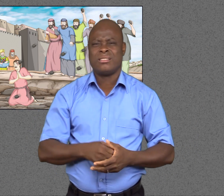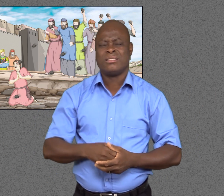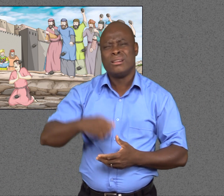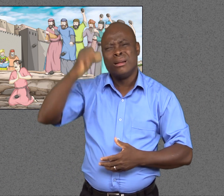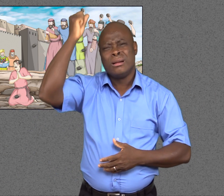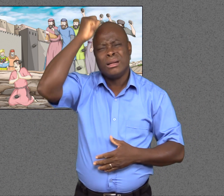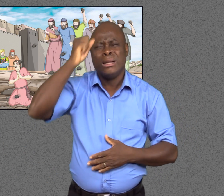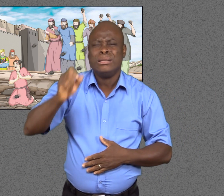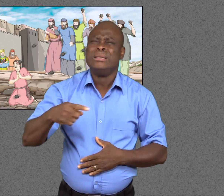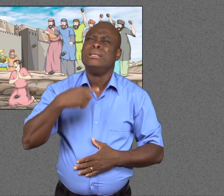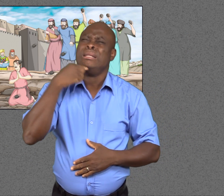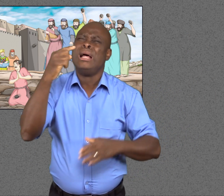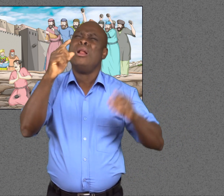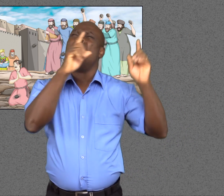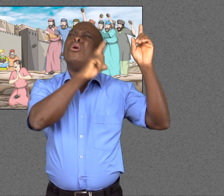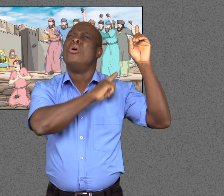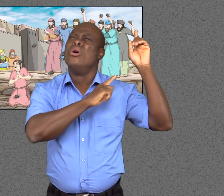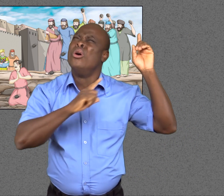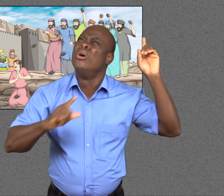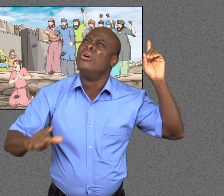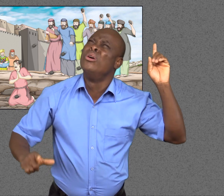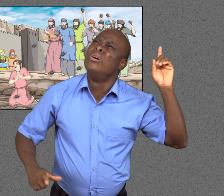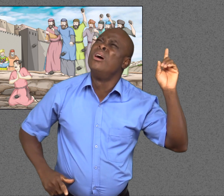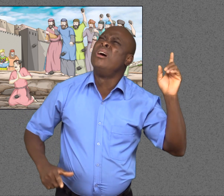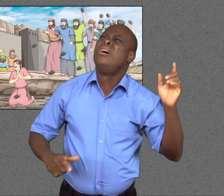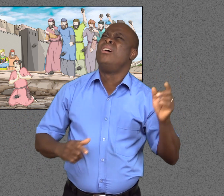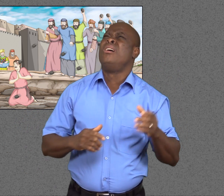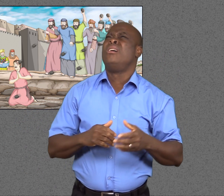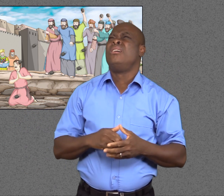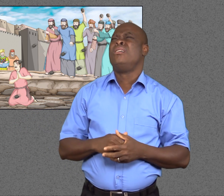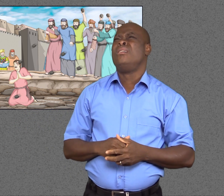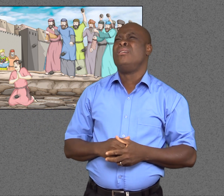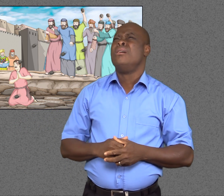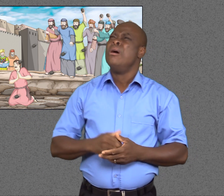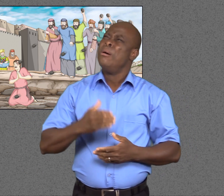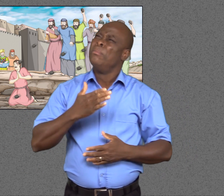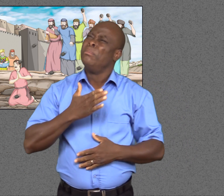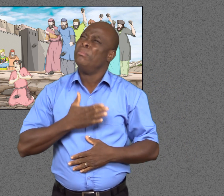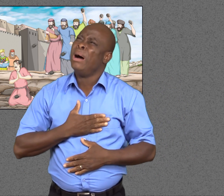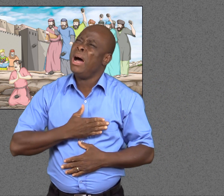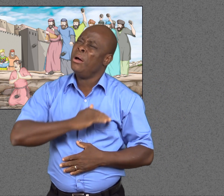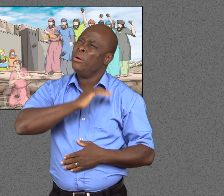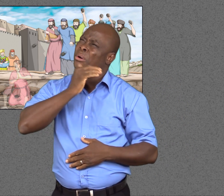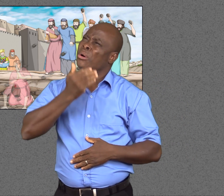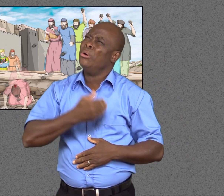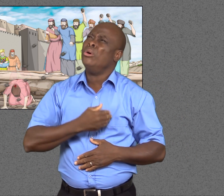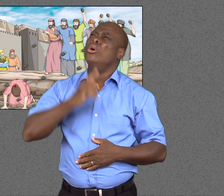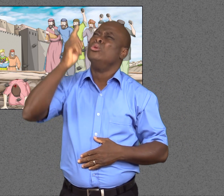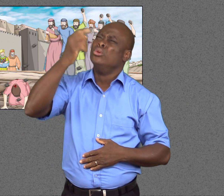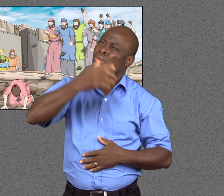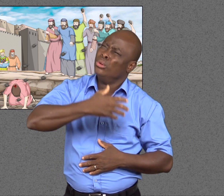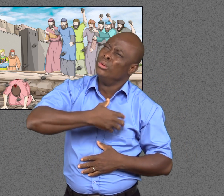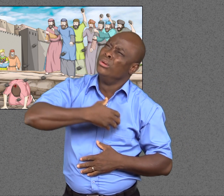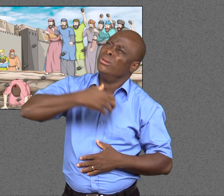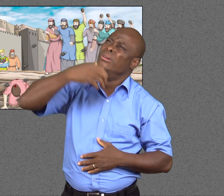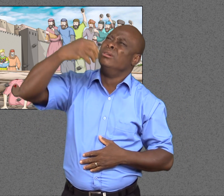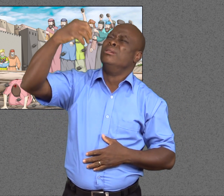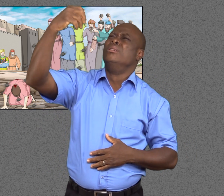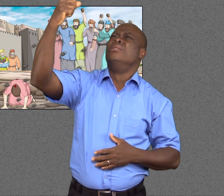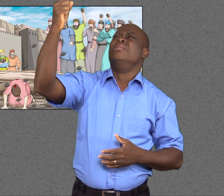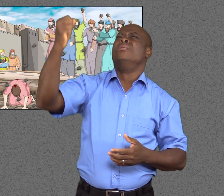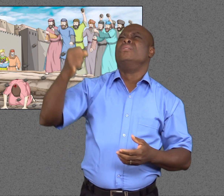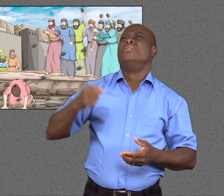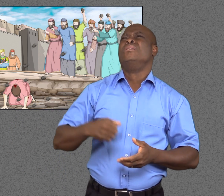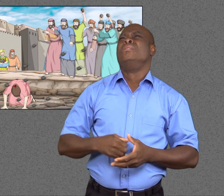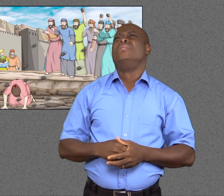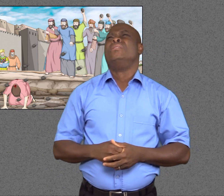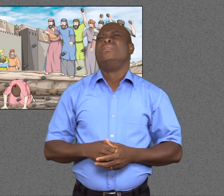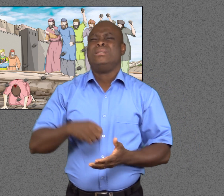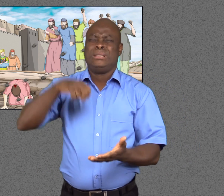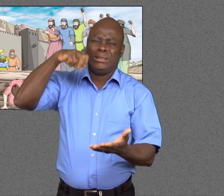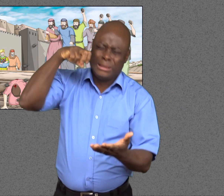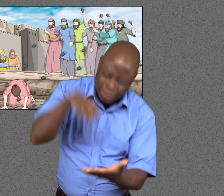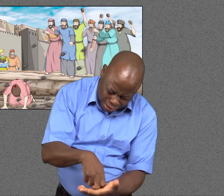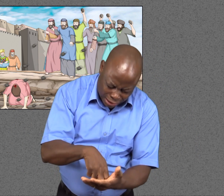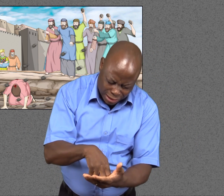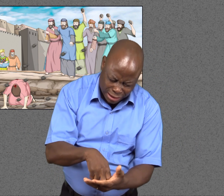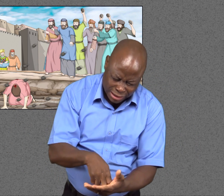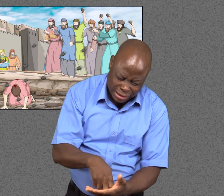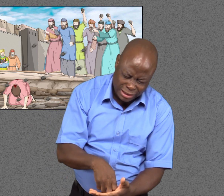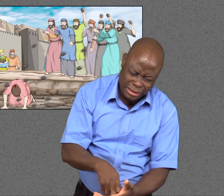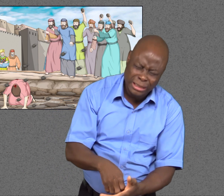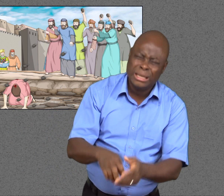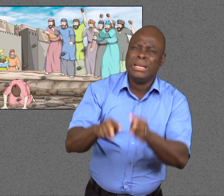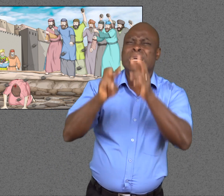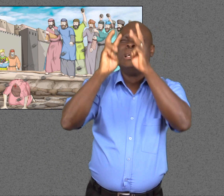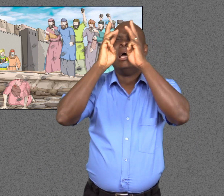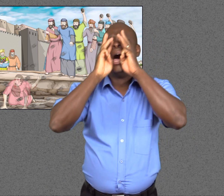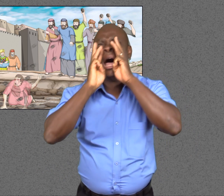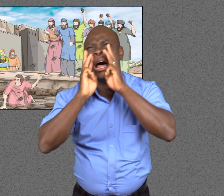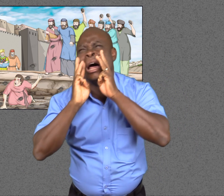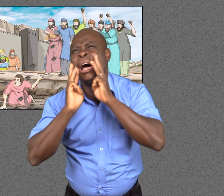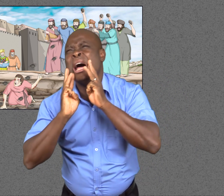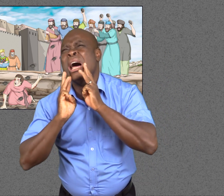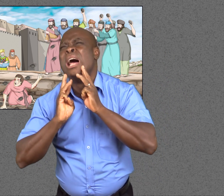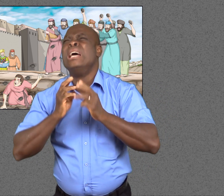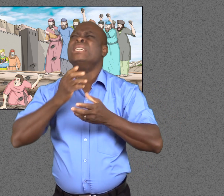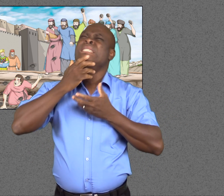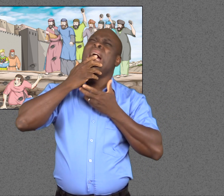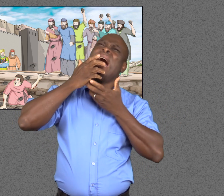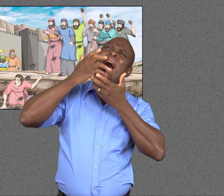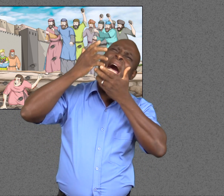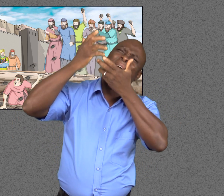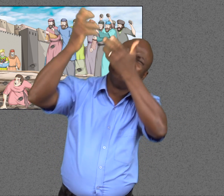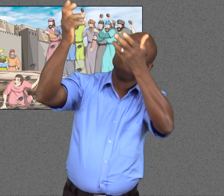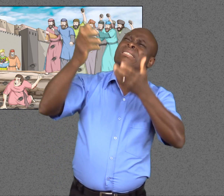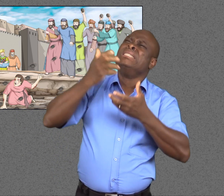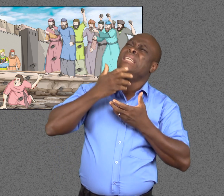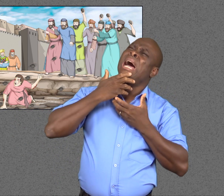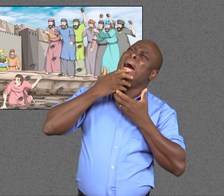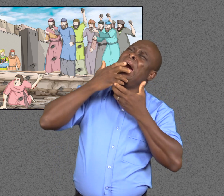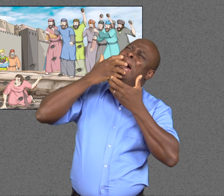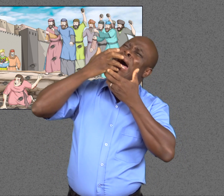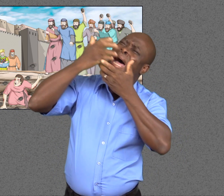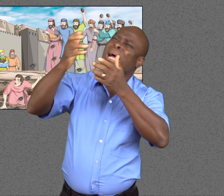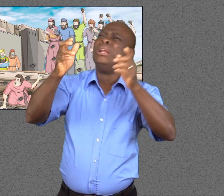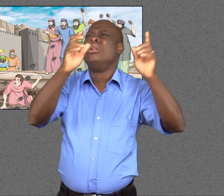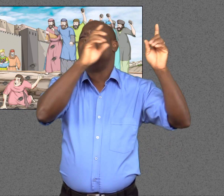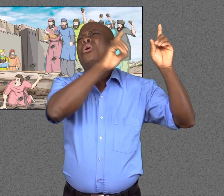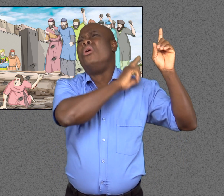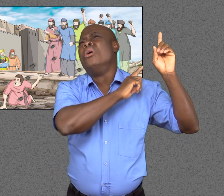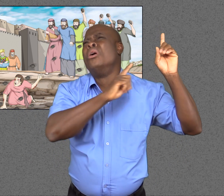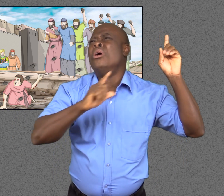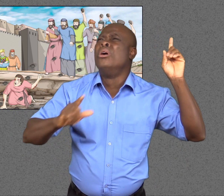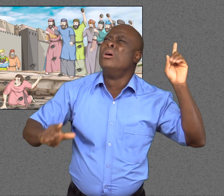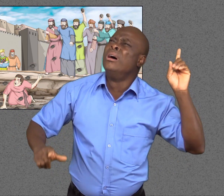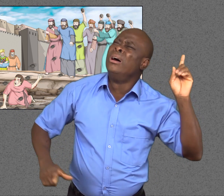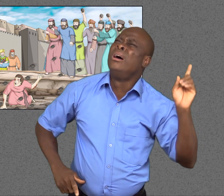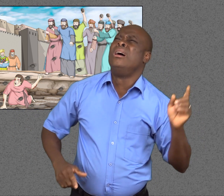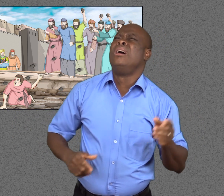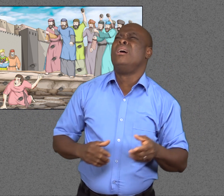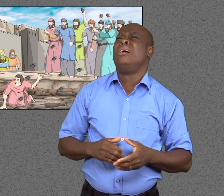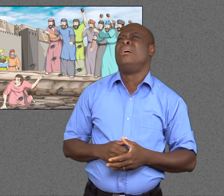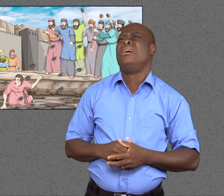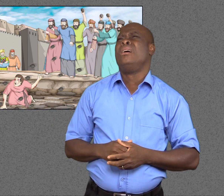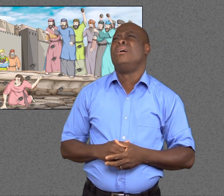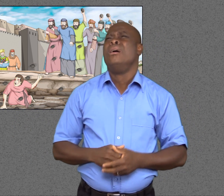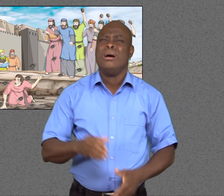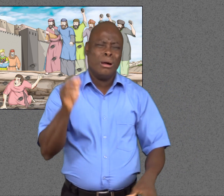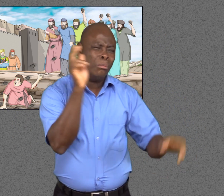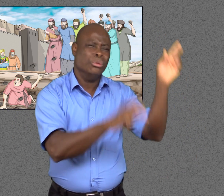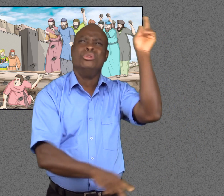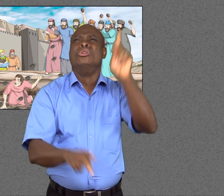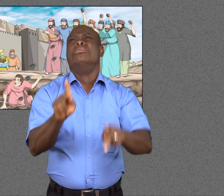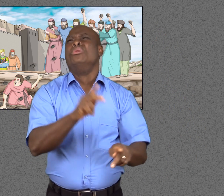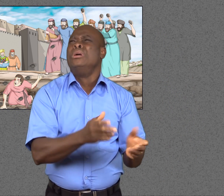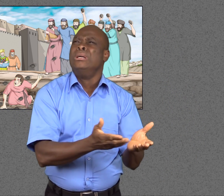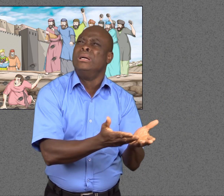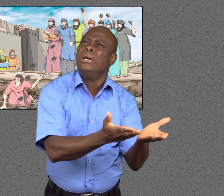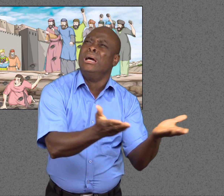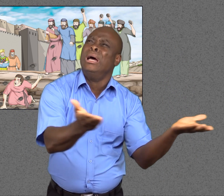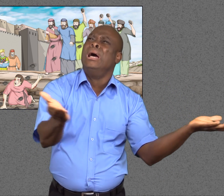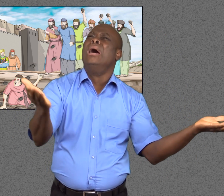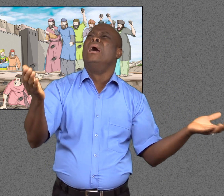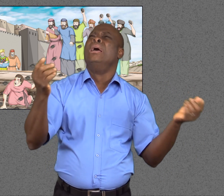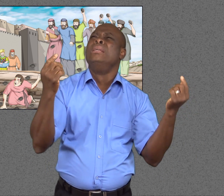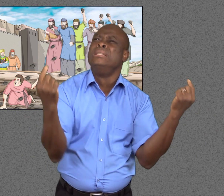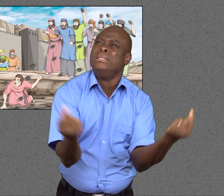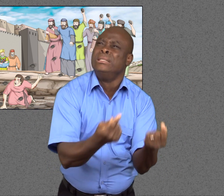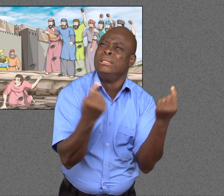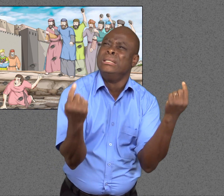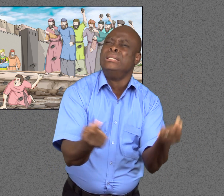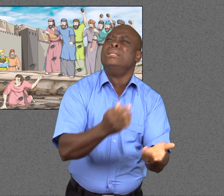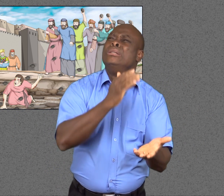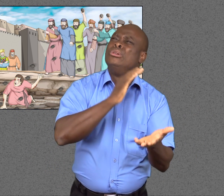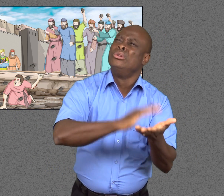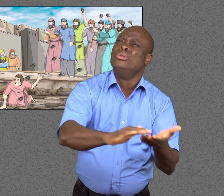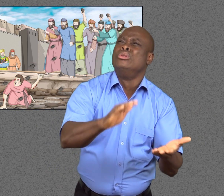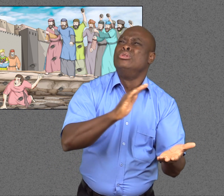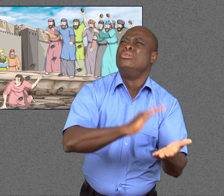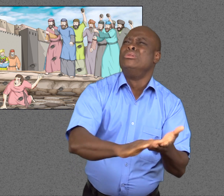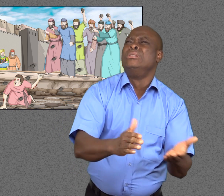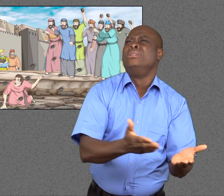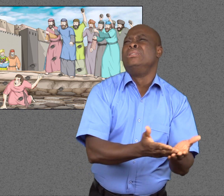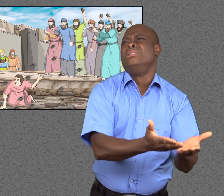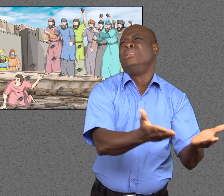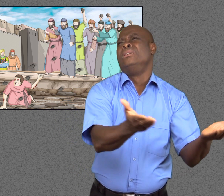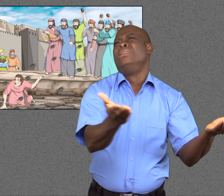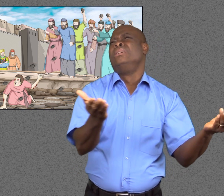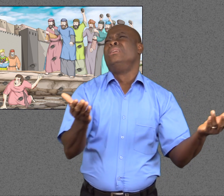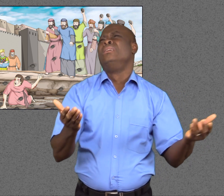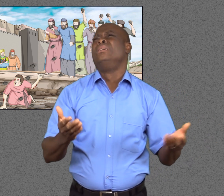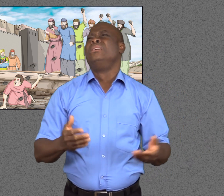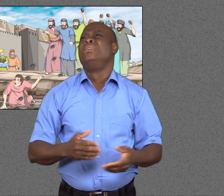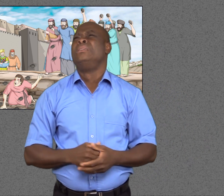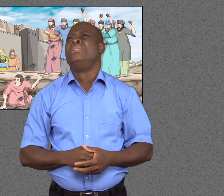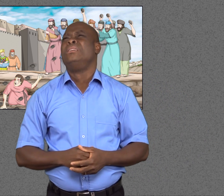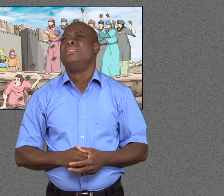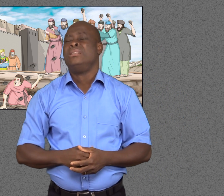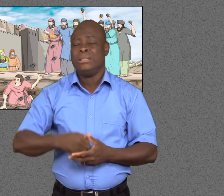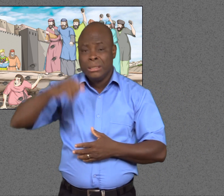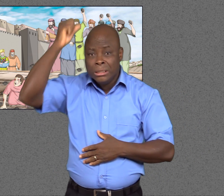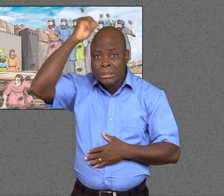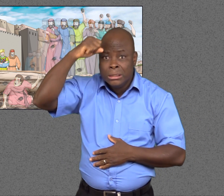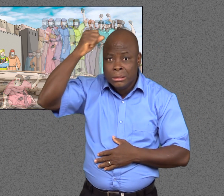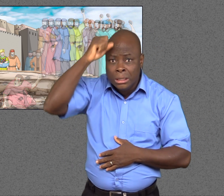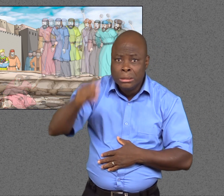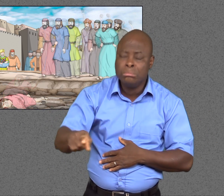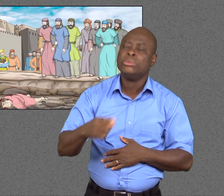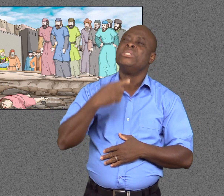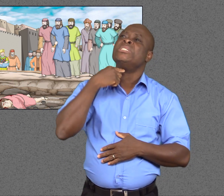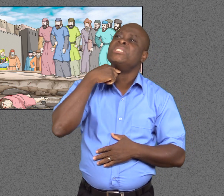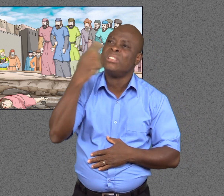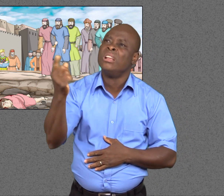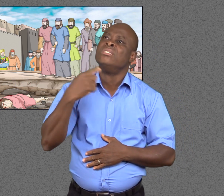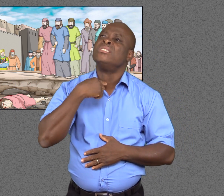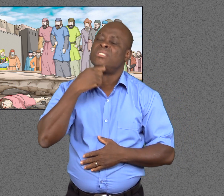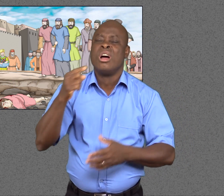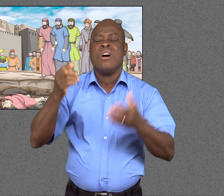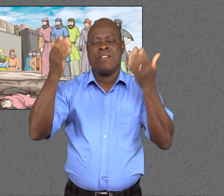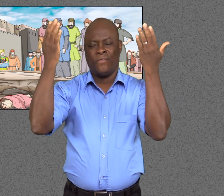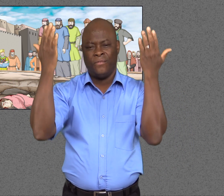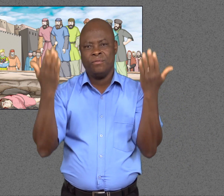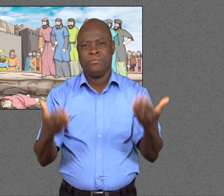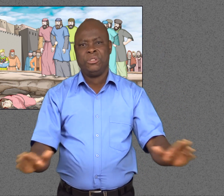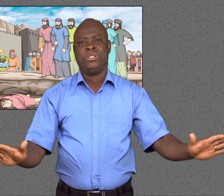Falling on his knees, he cried out in a loud voice, “Lord, do not hold this sin against them.”